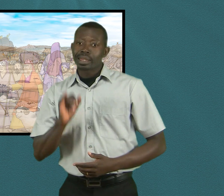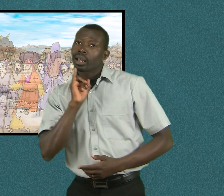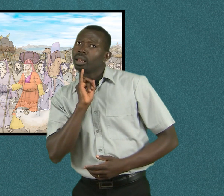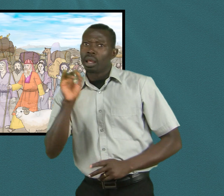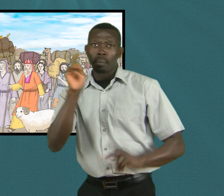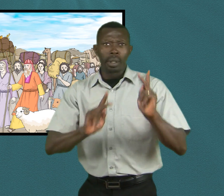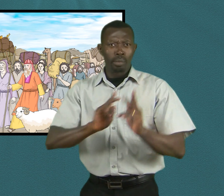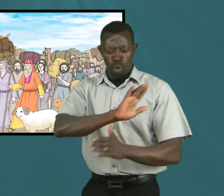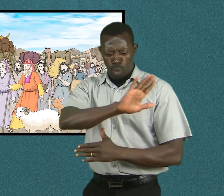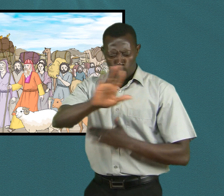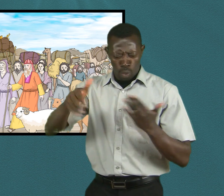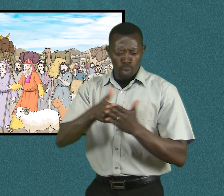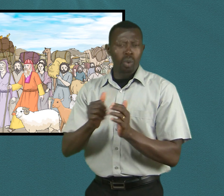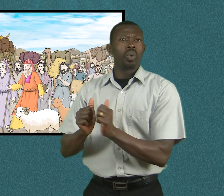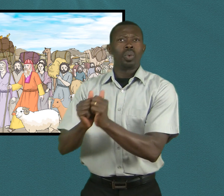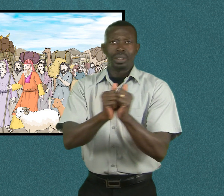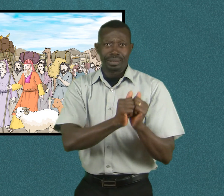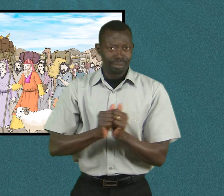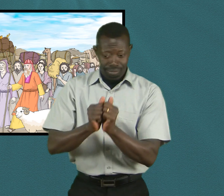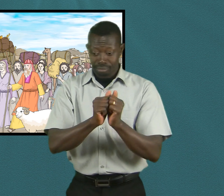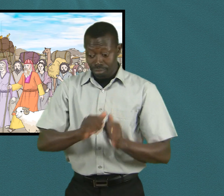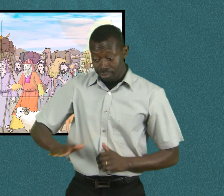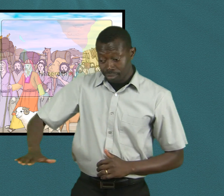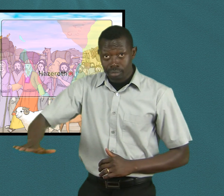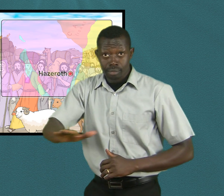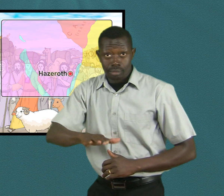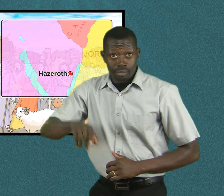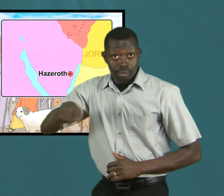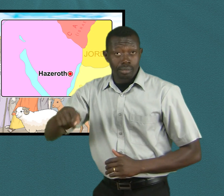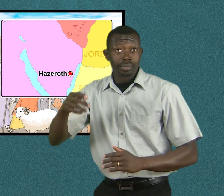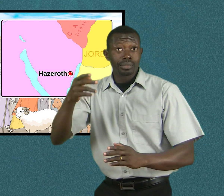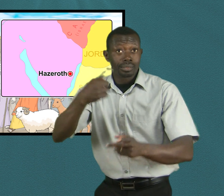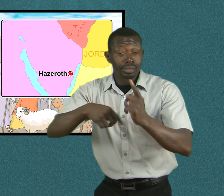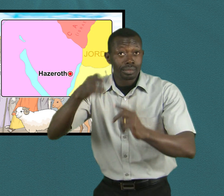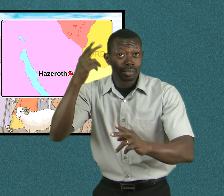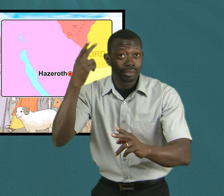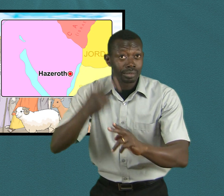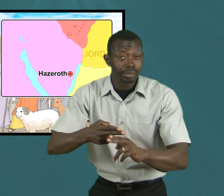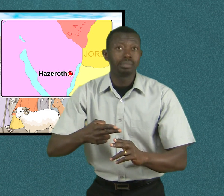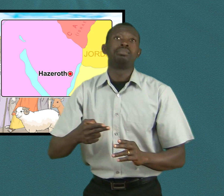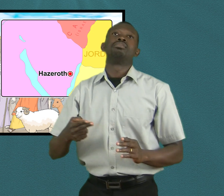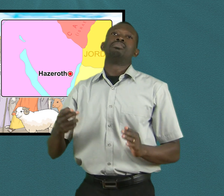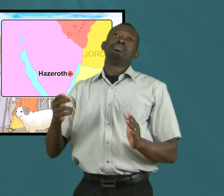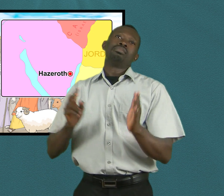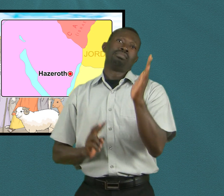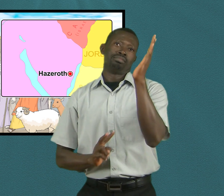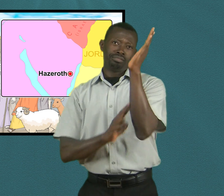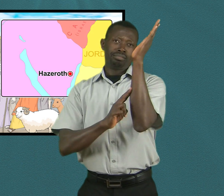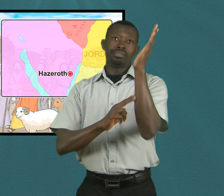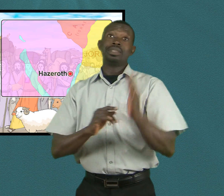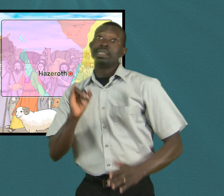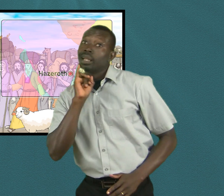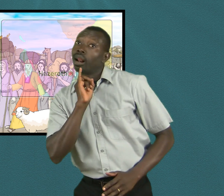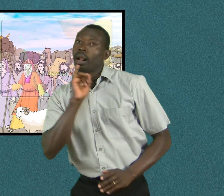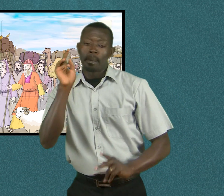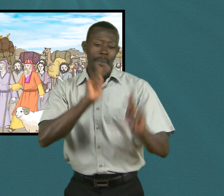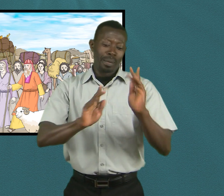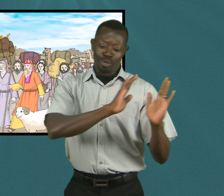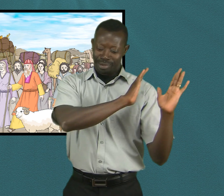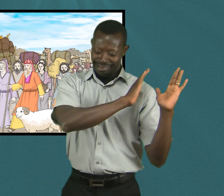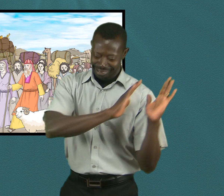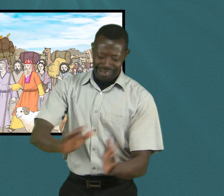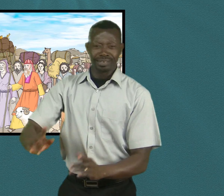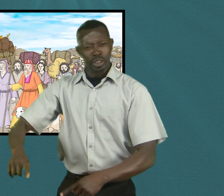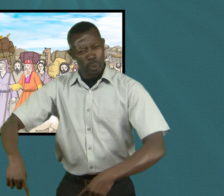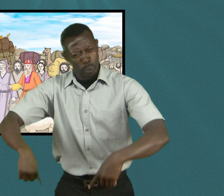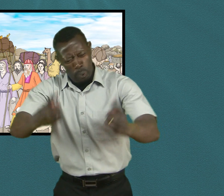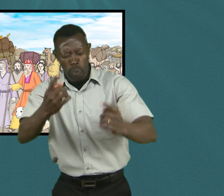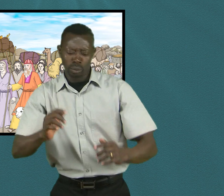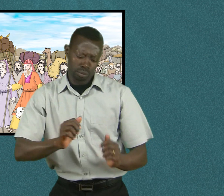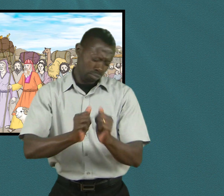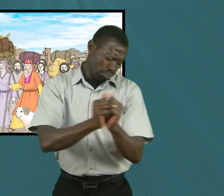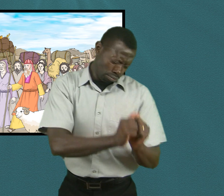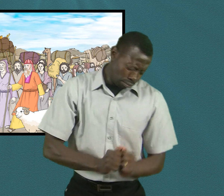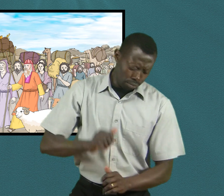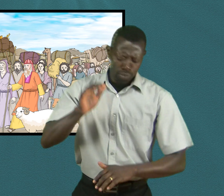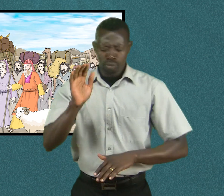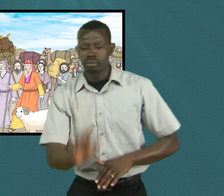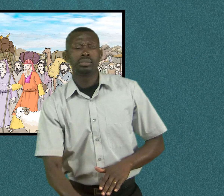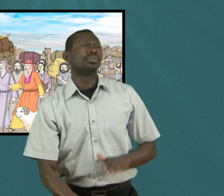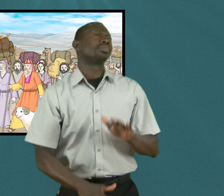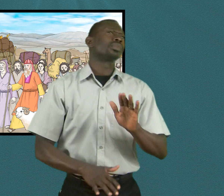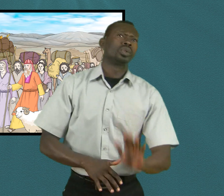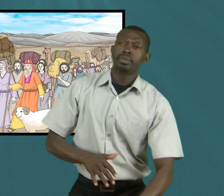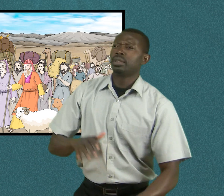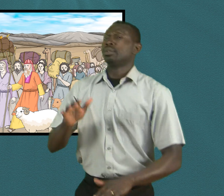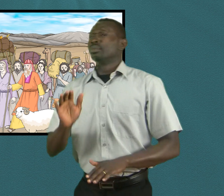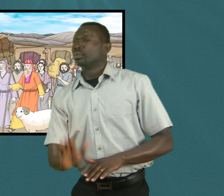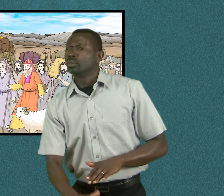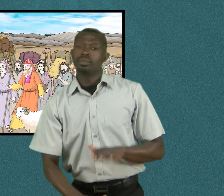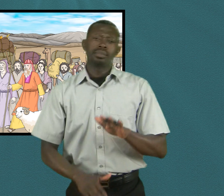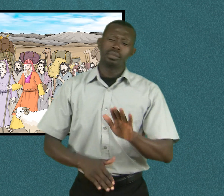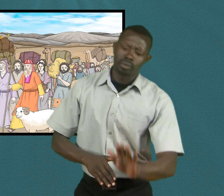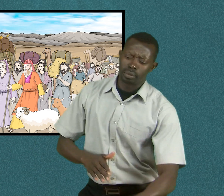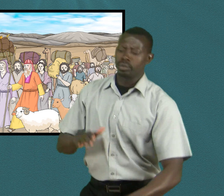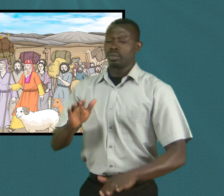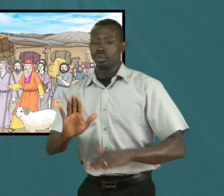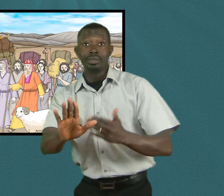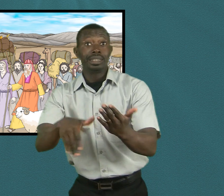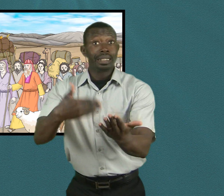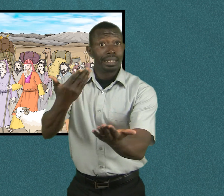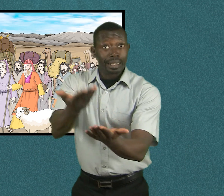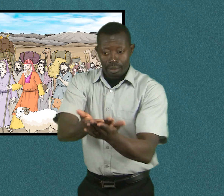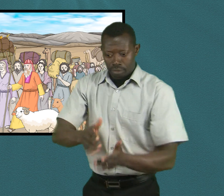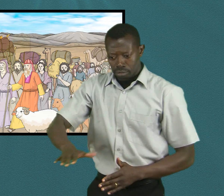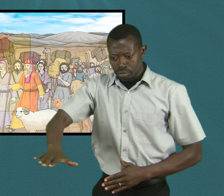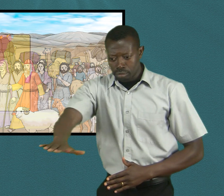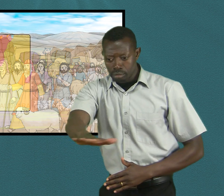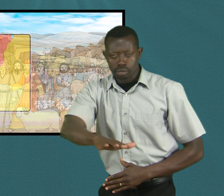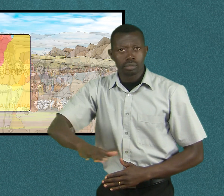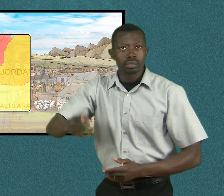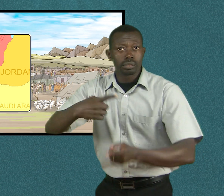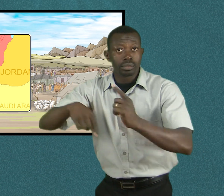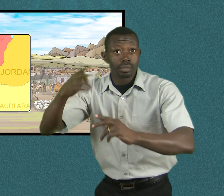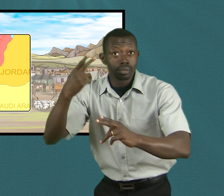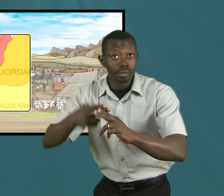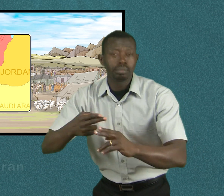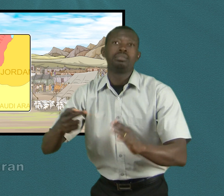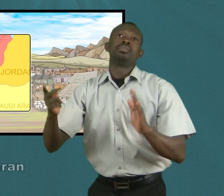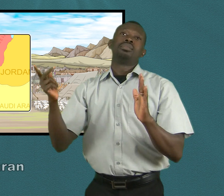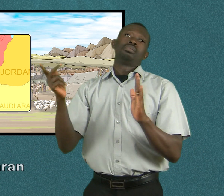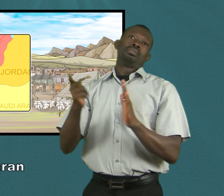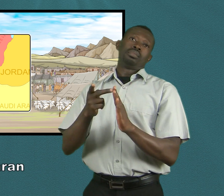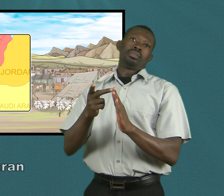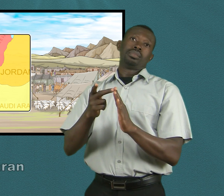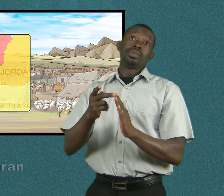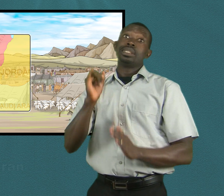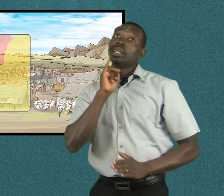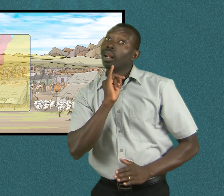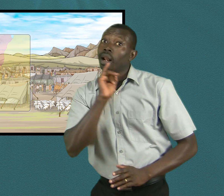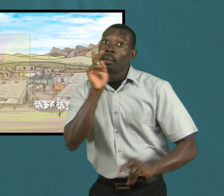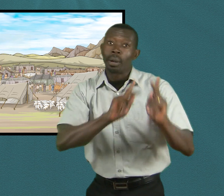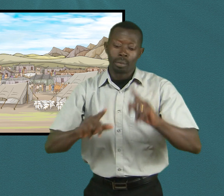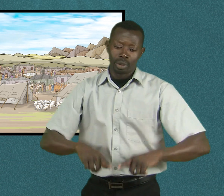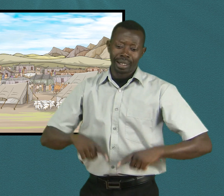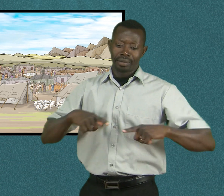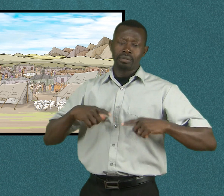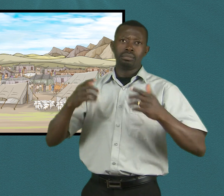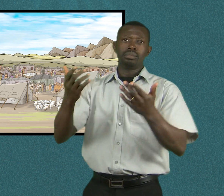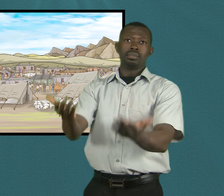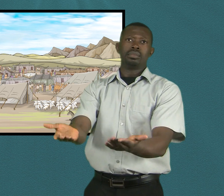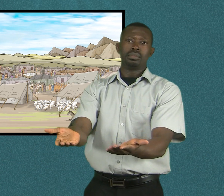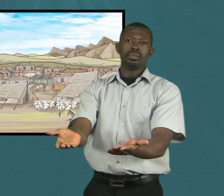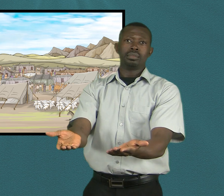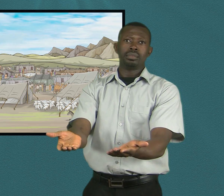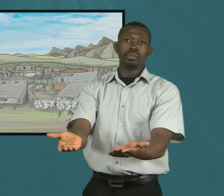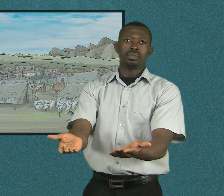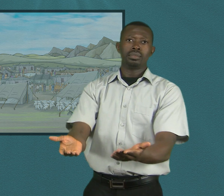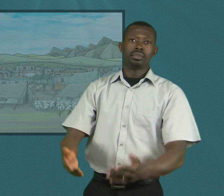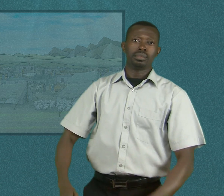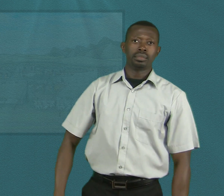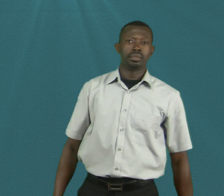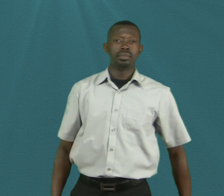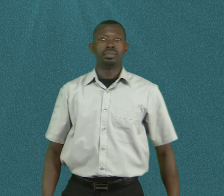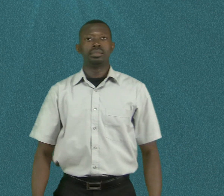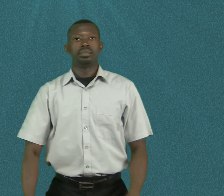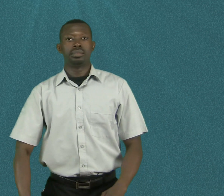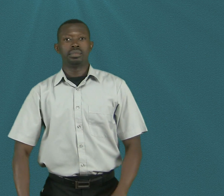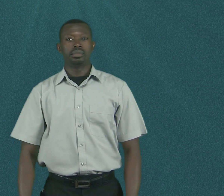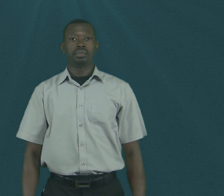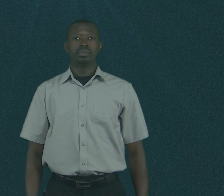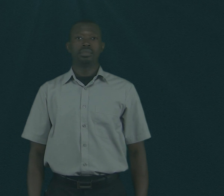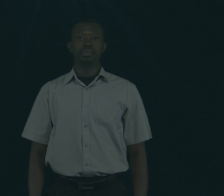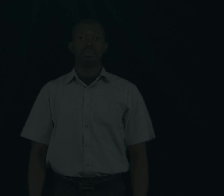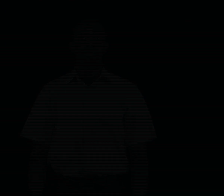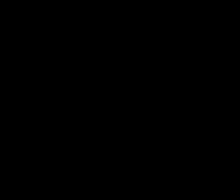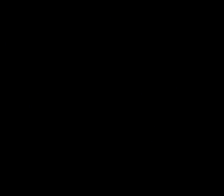After that, the people set out from Hazeroth and camped in the Wilderness of Paran.